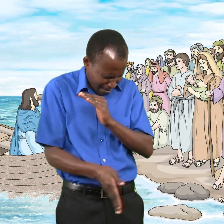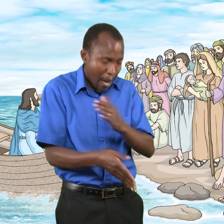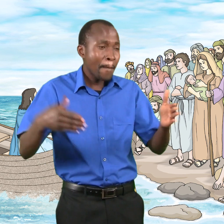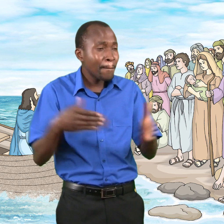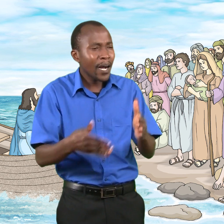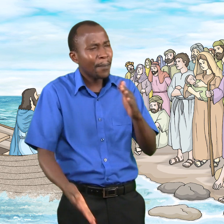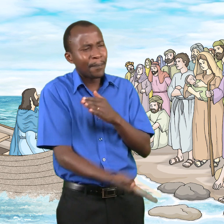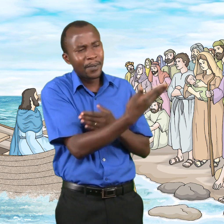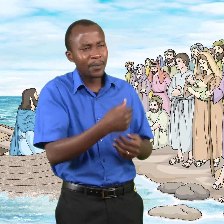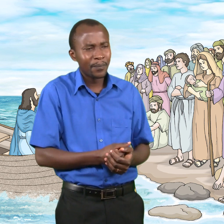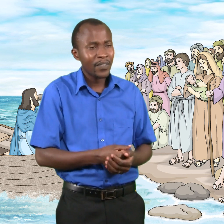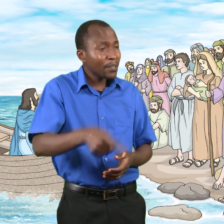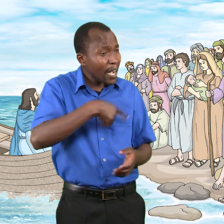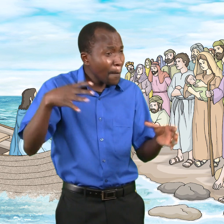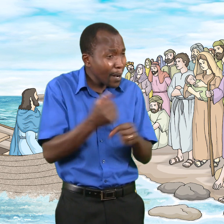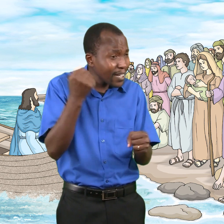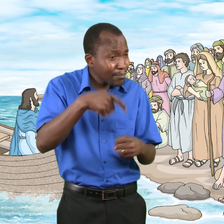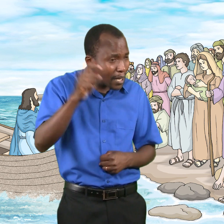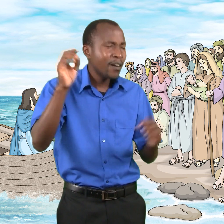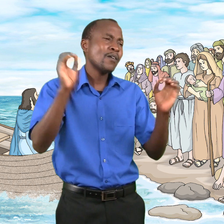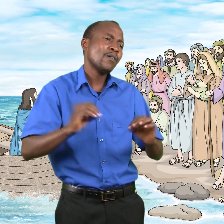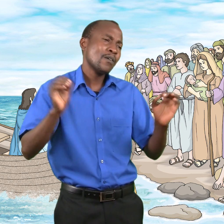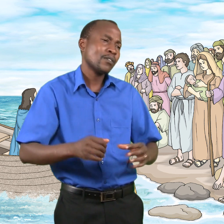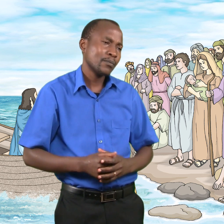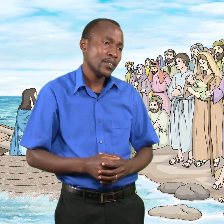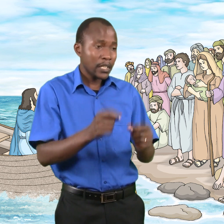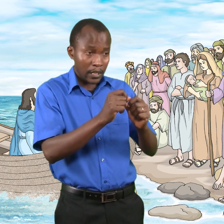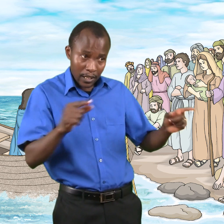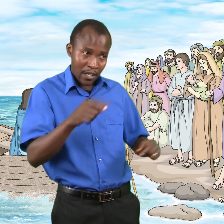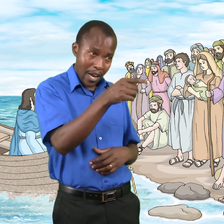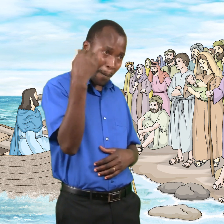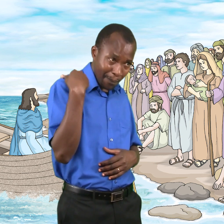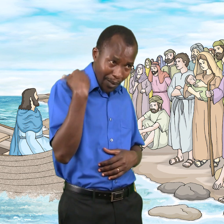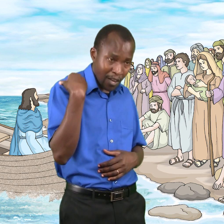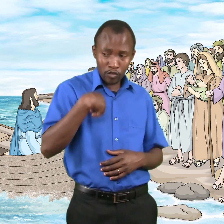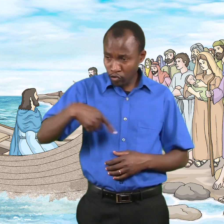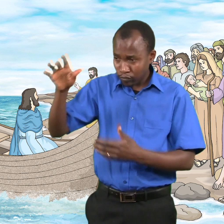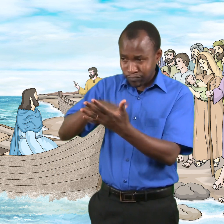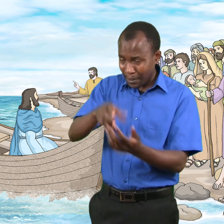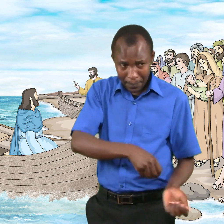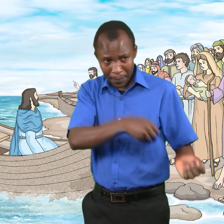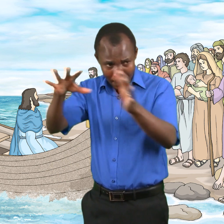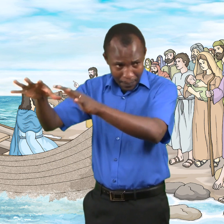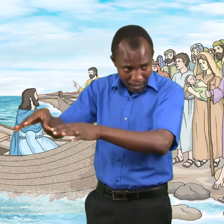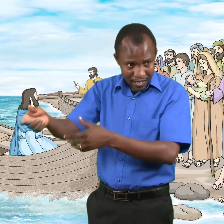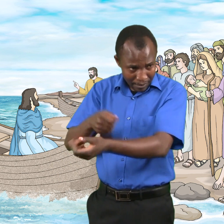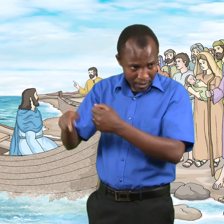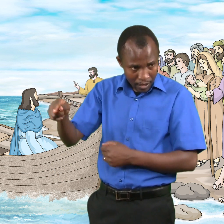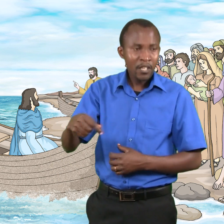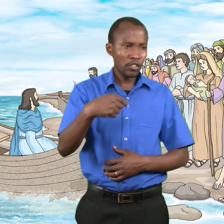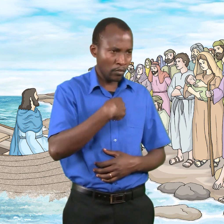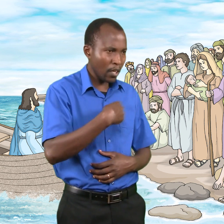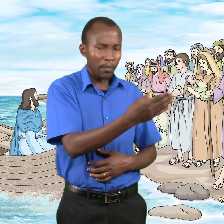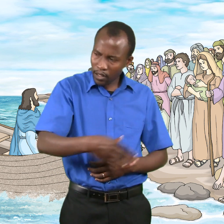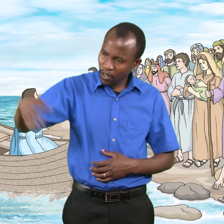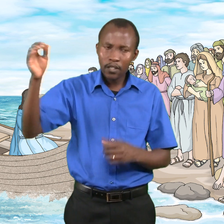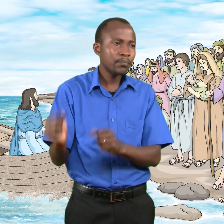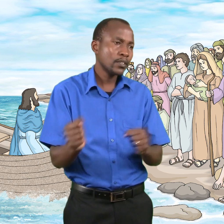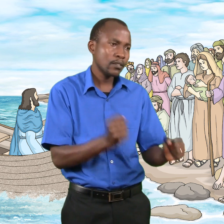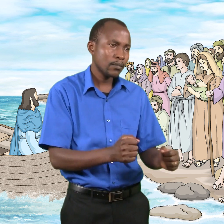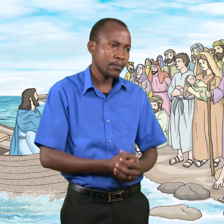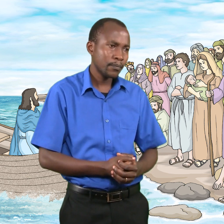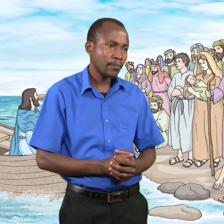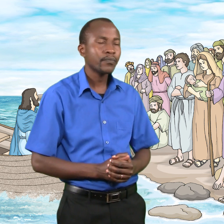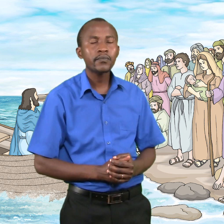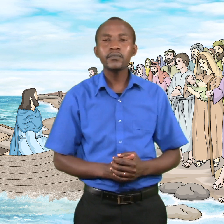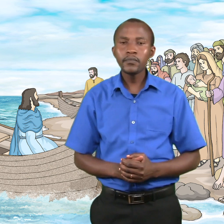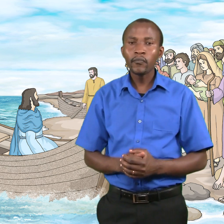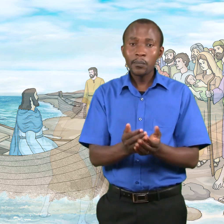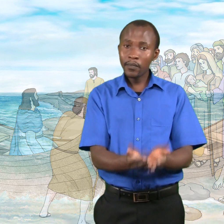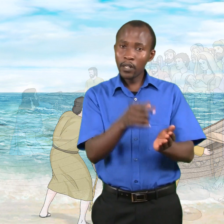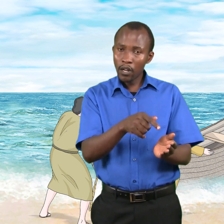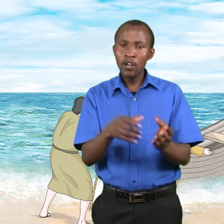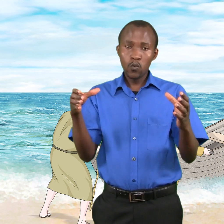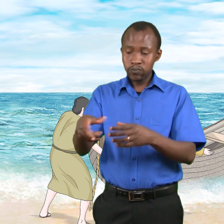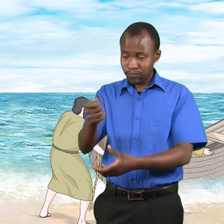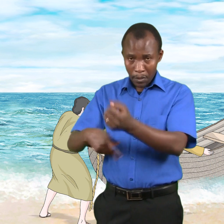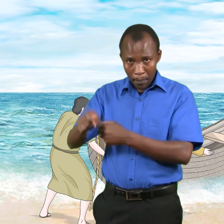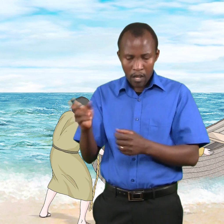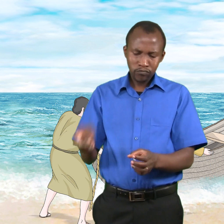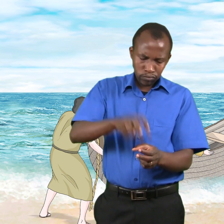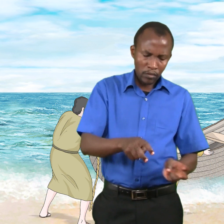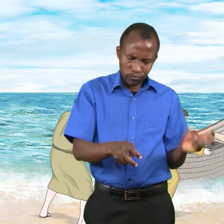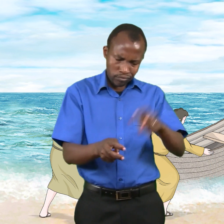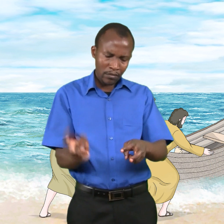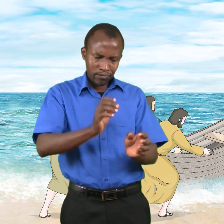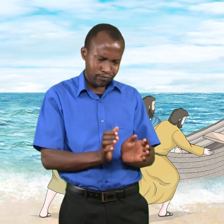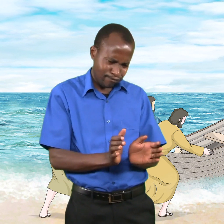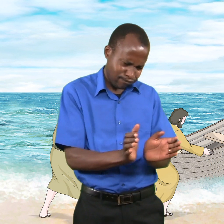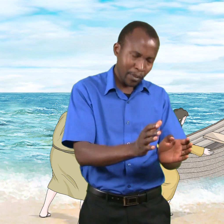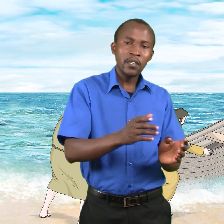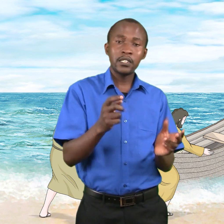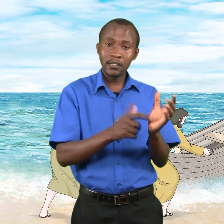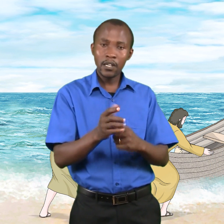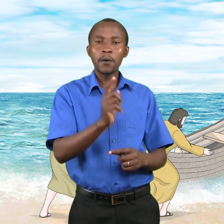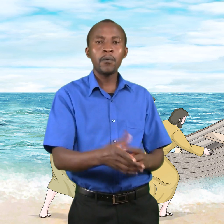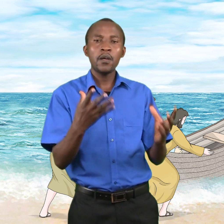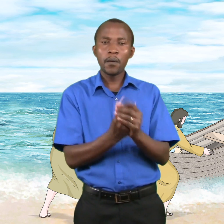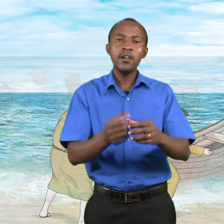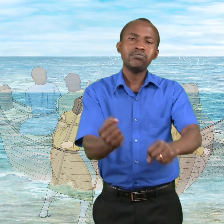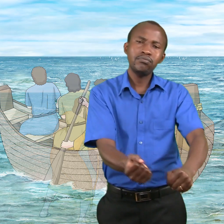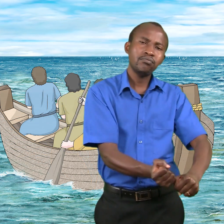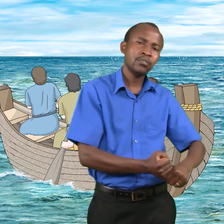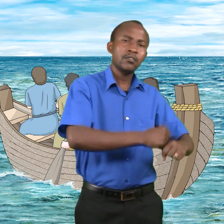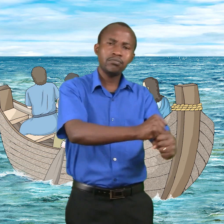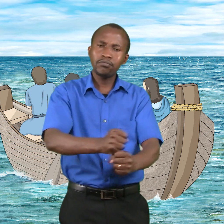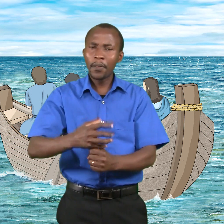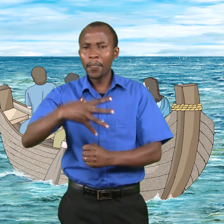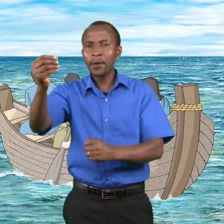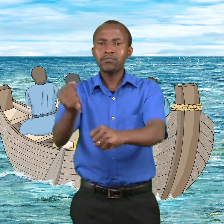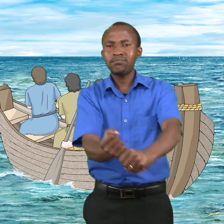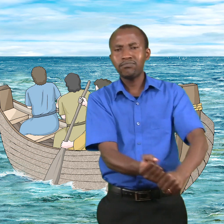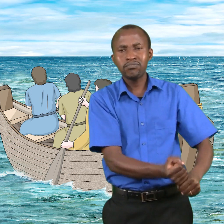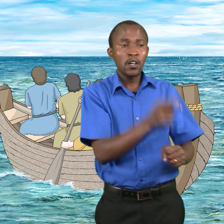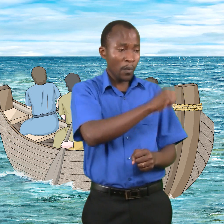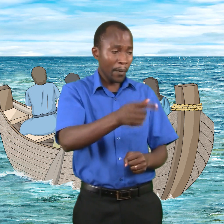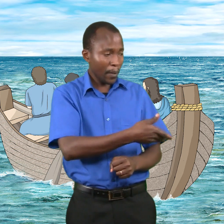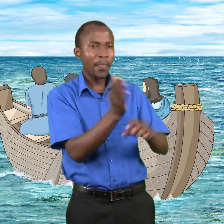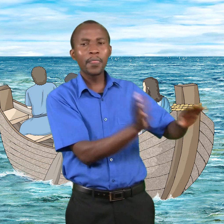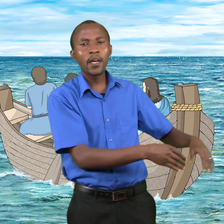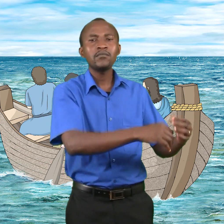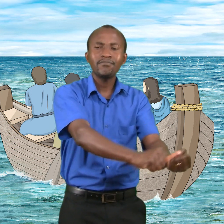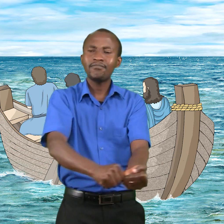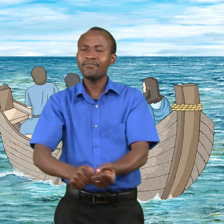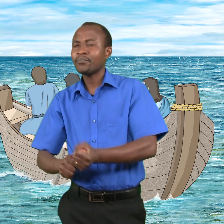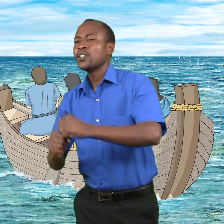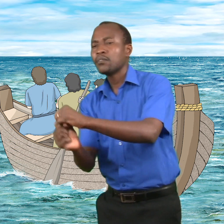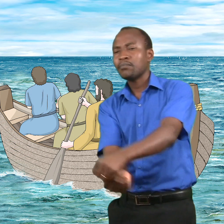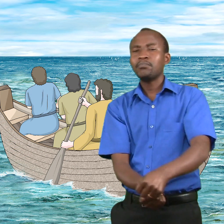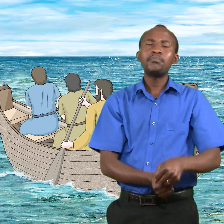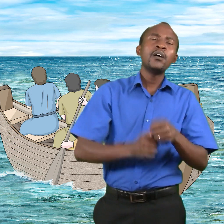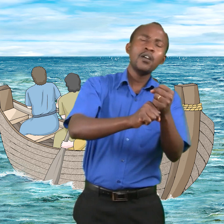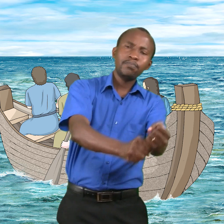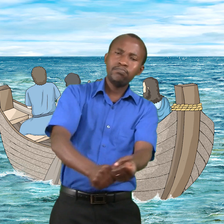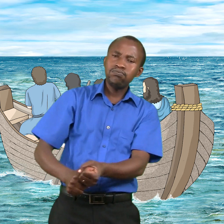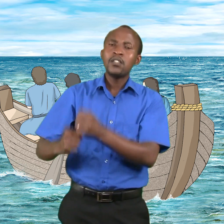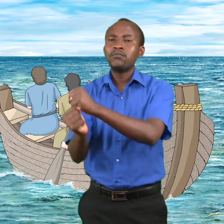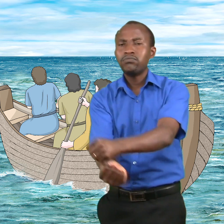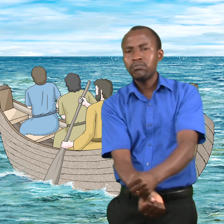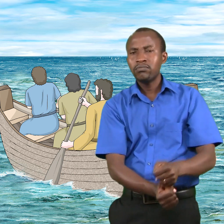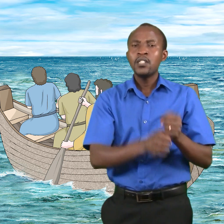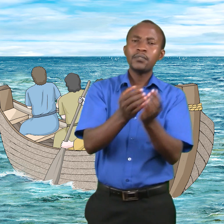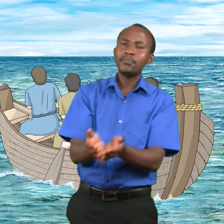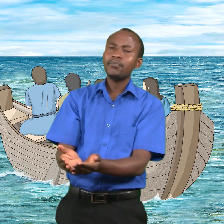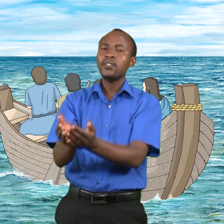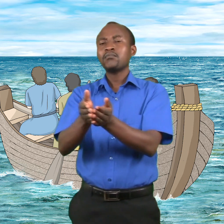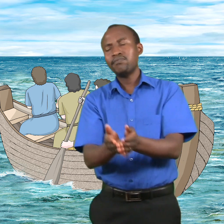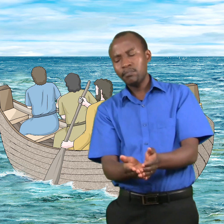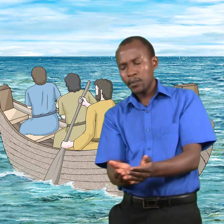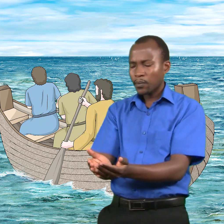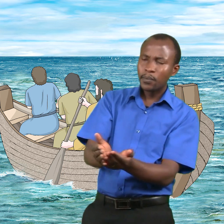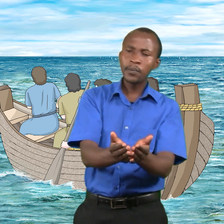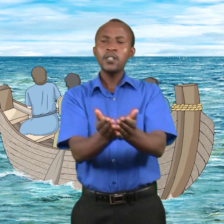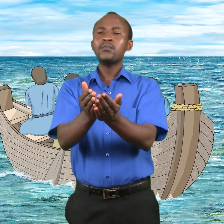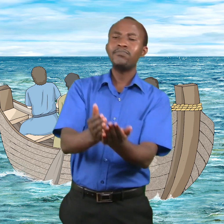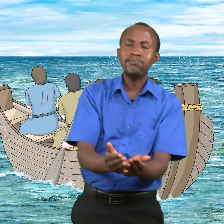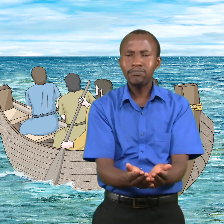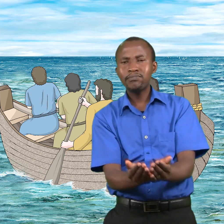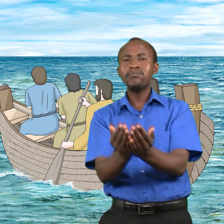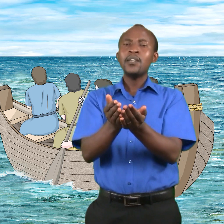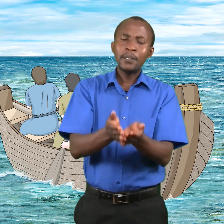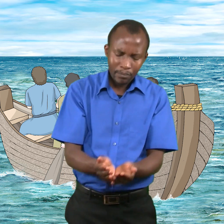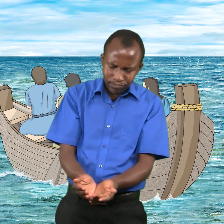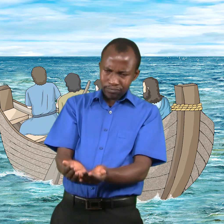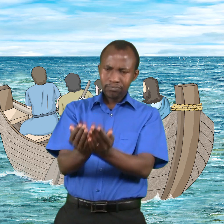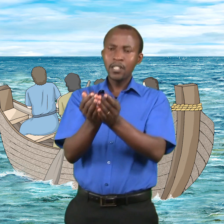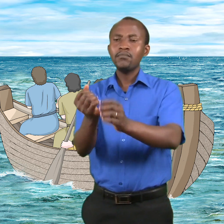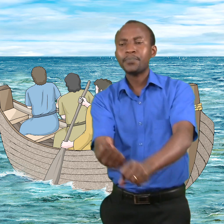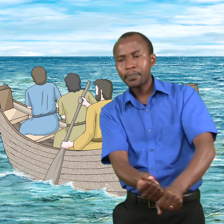“Master,” Simon replied, “we have worked hard all night without catching anything.